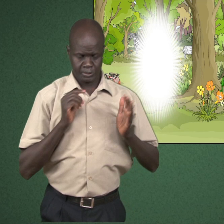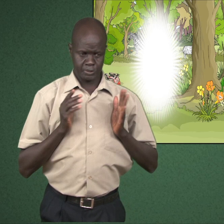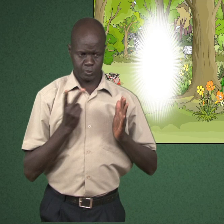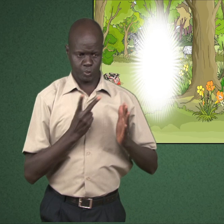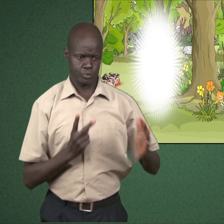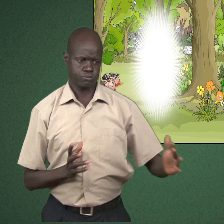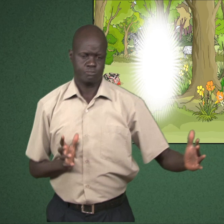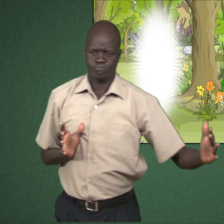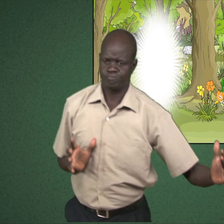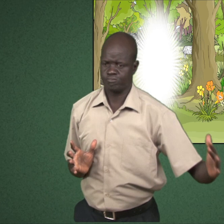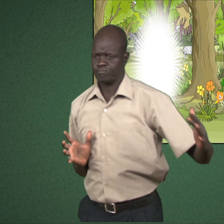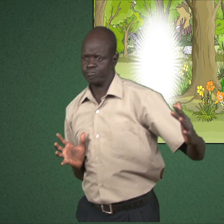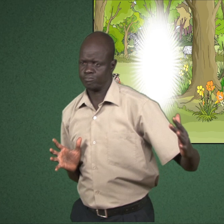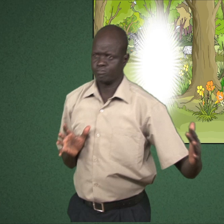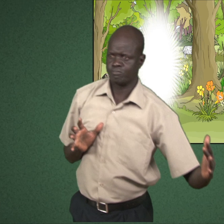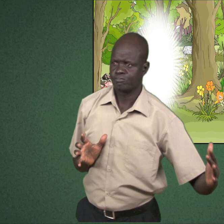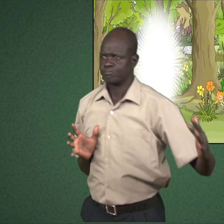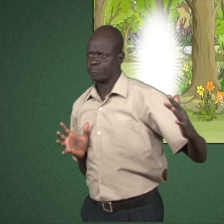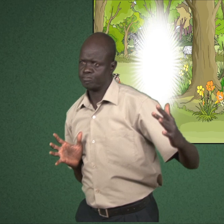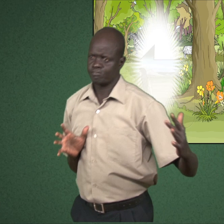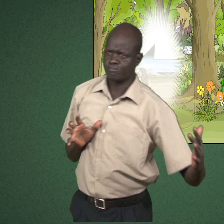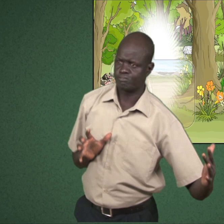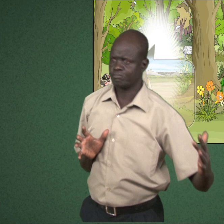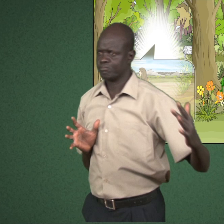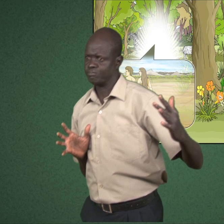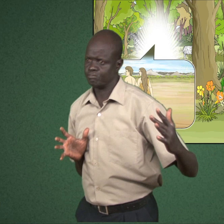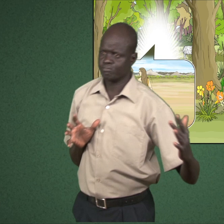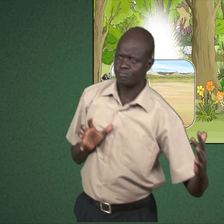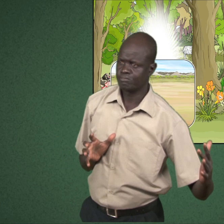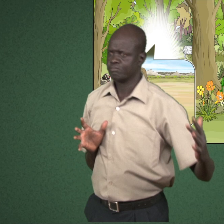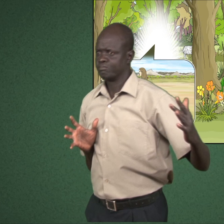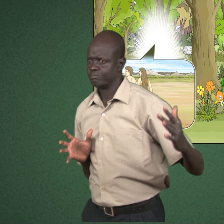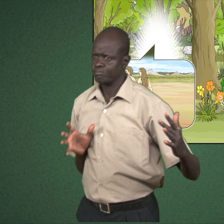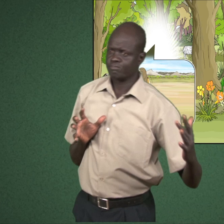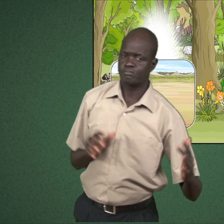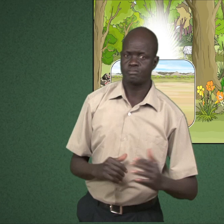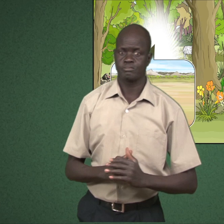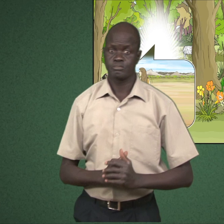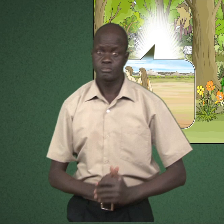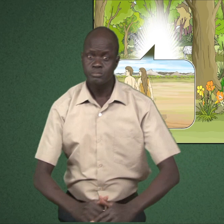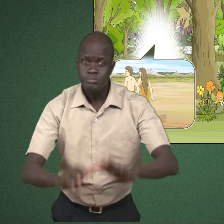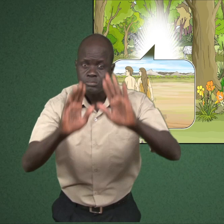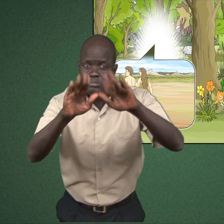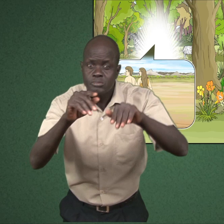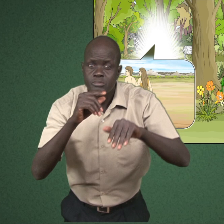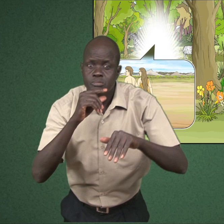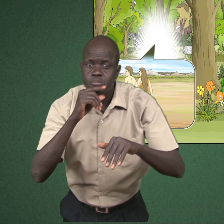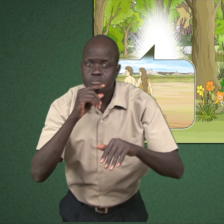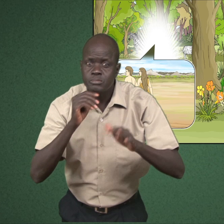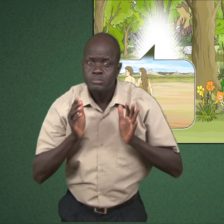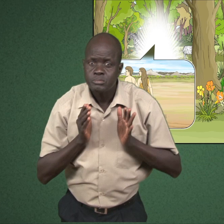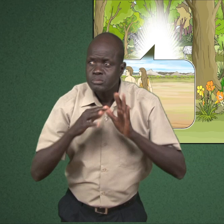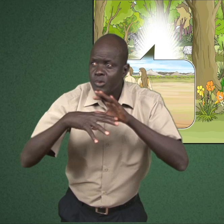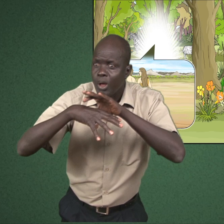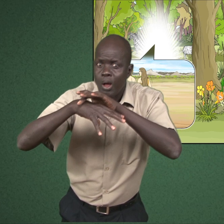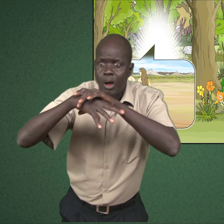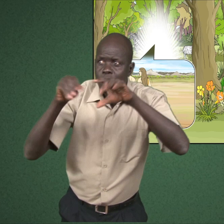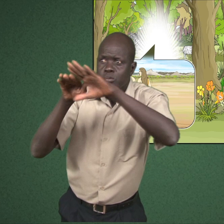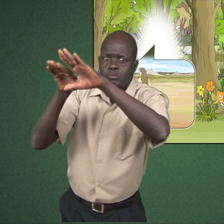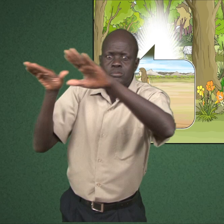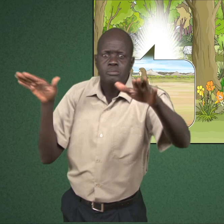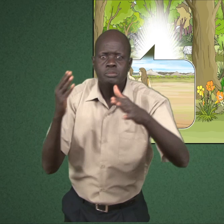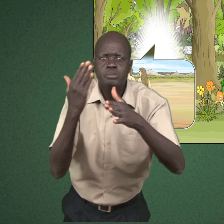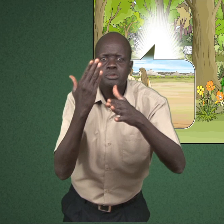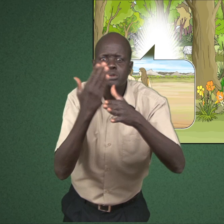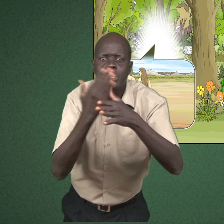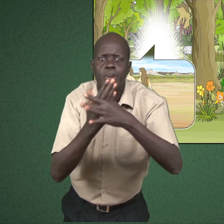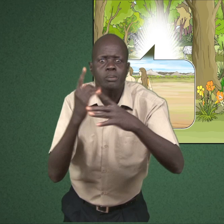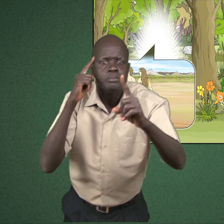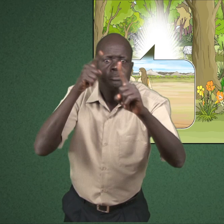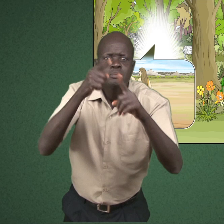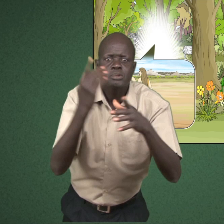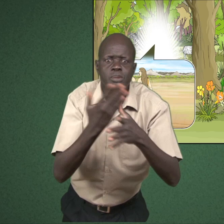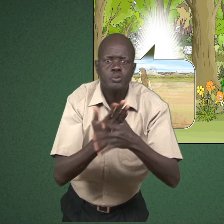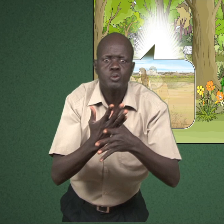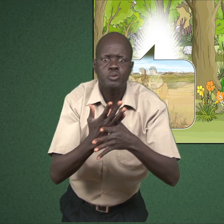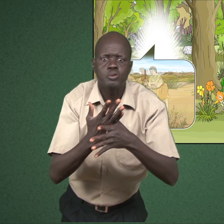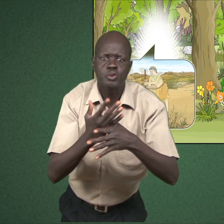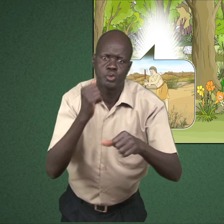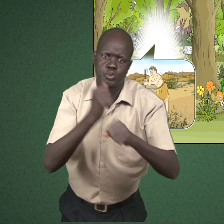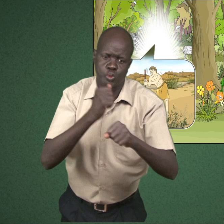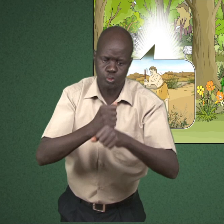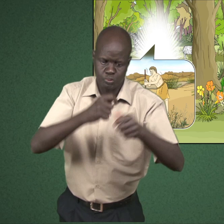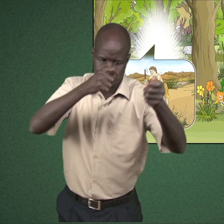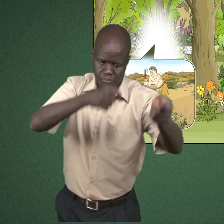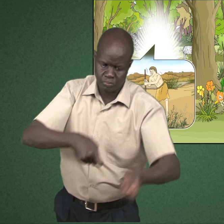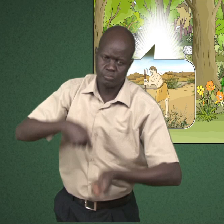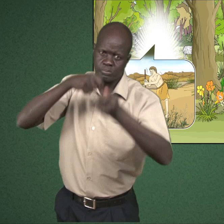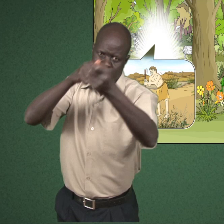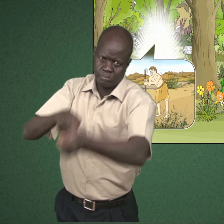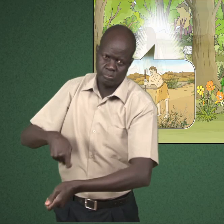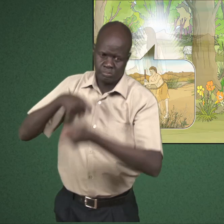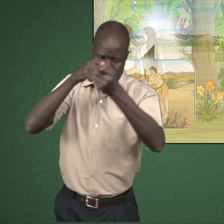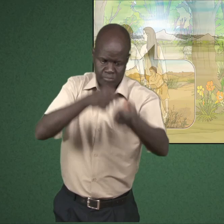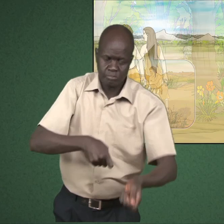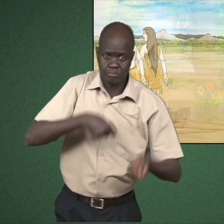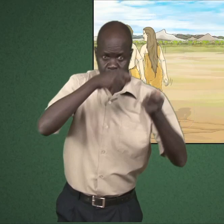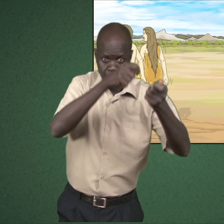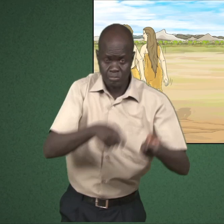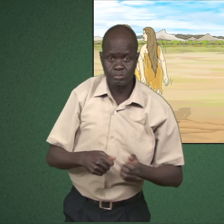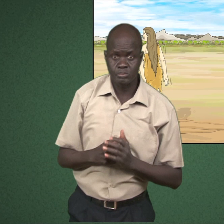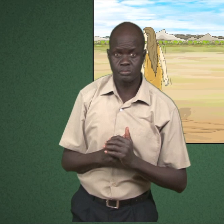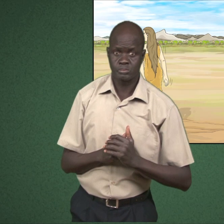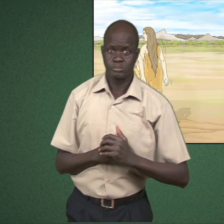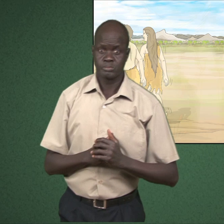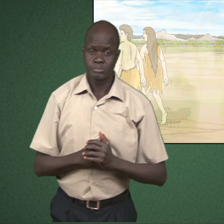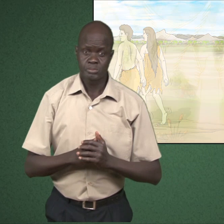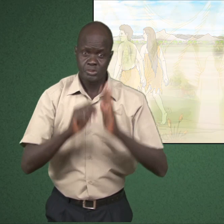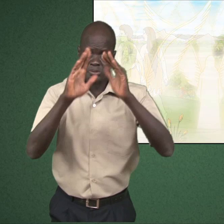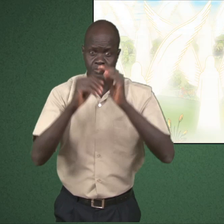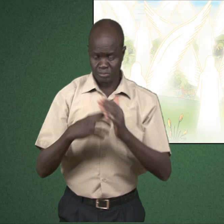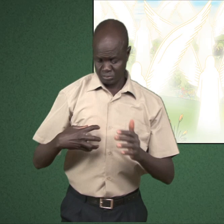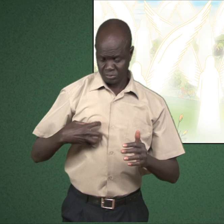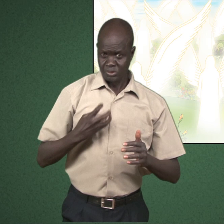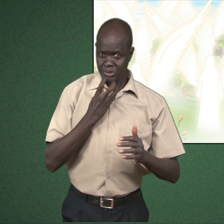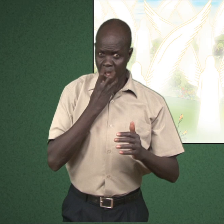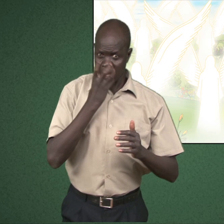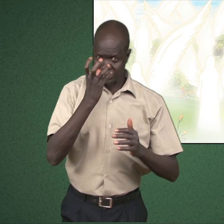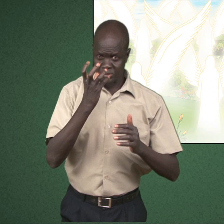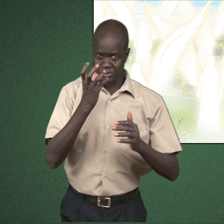Therefore the LORD God banished him from the Garden of Eden to work the ground from which he had been taken.